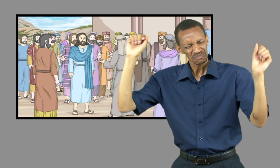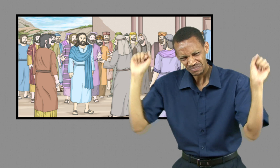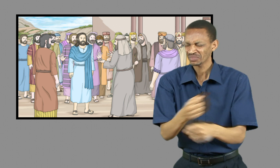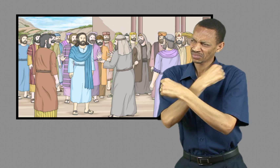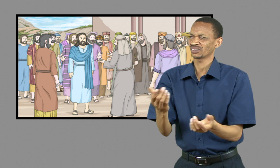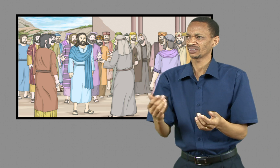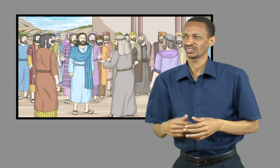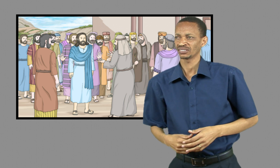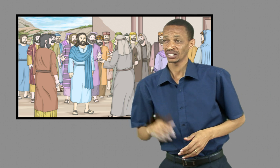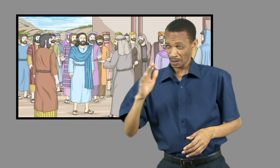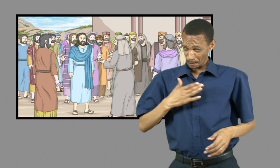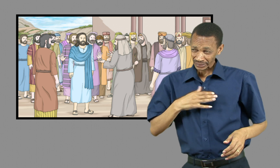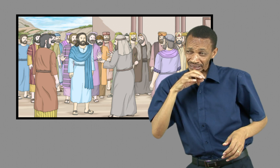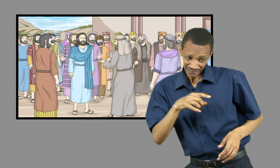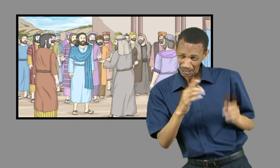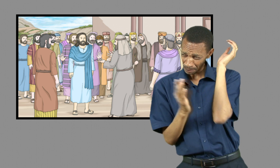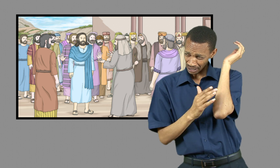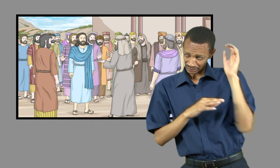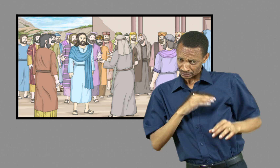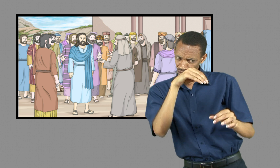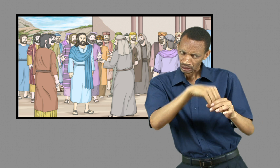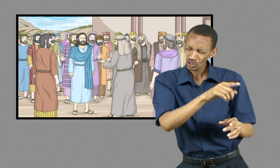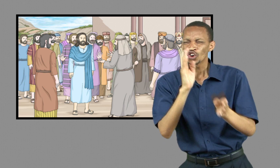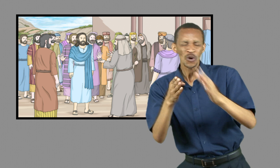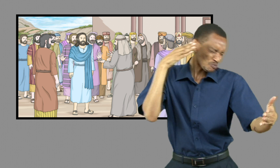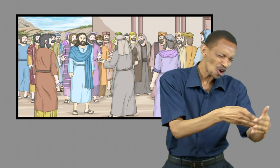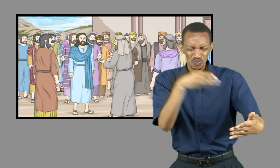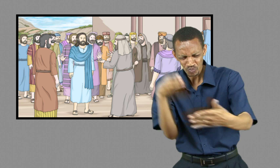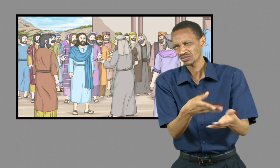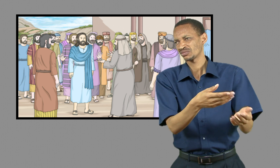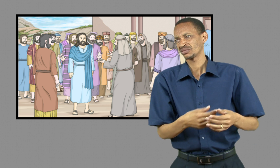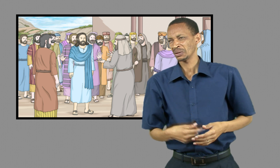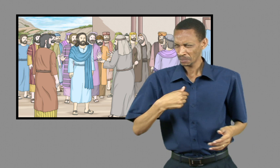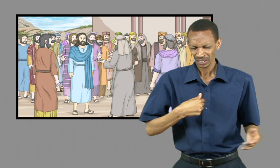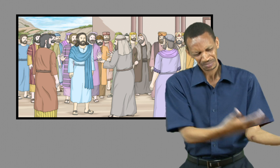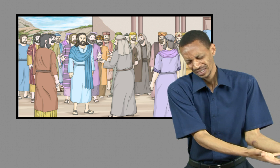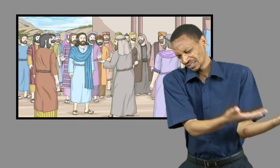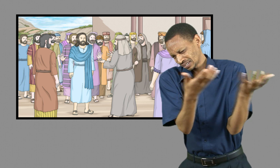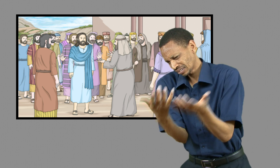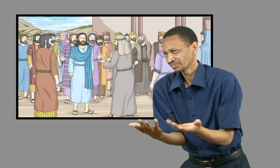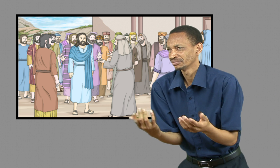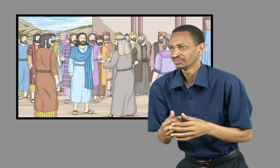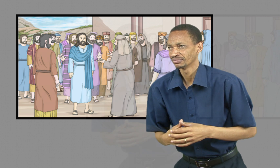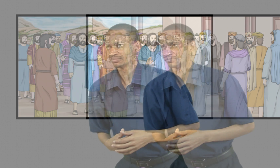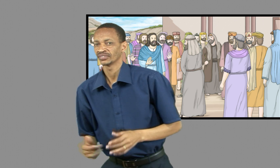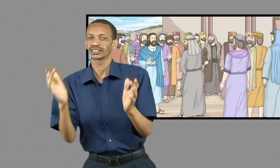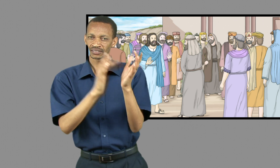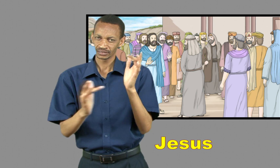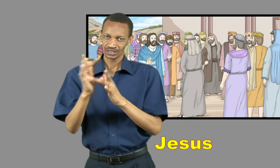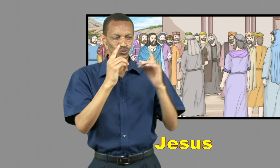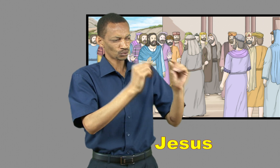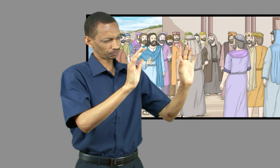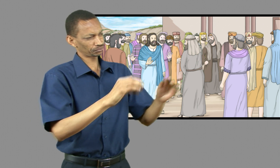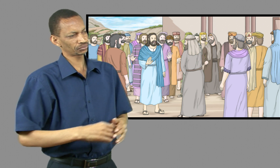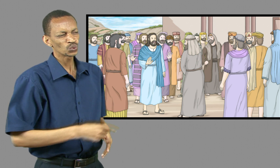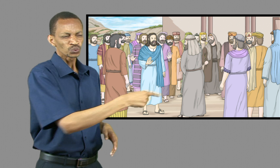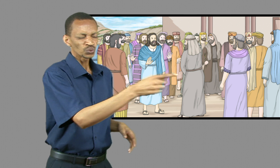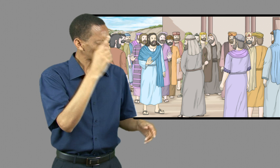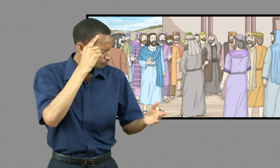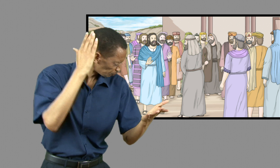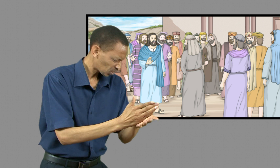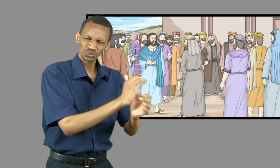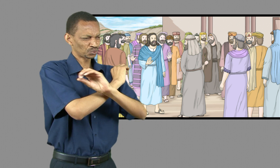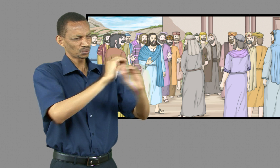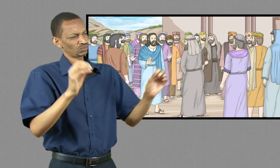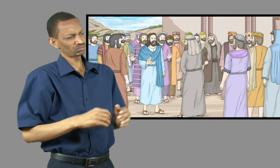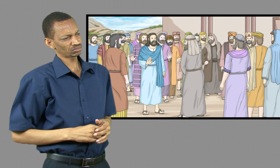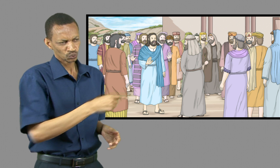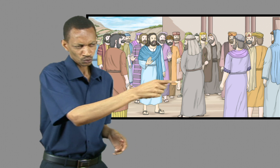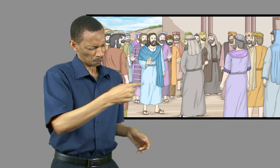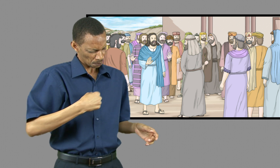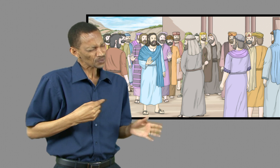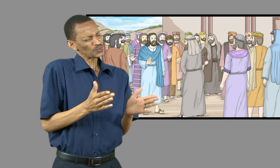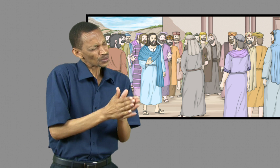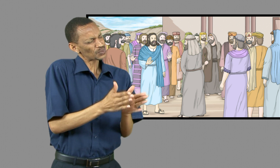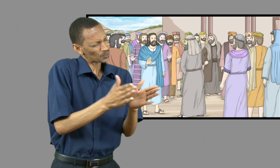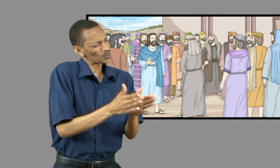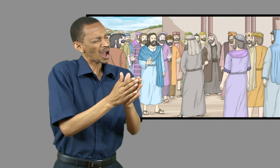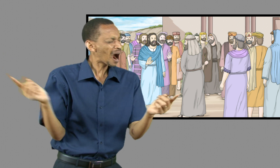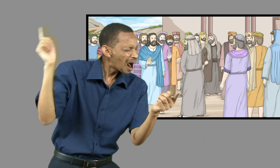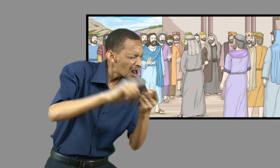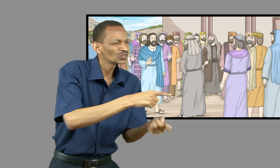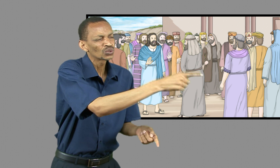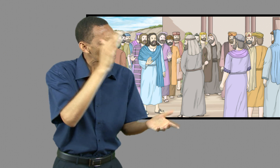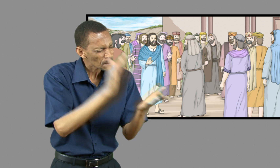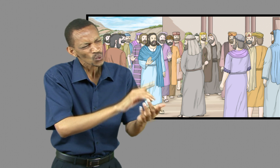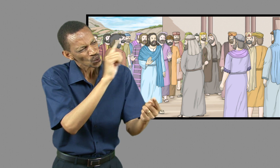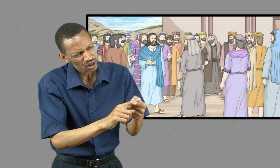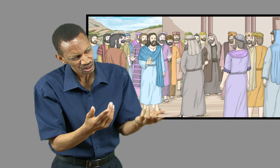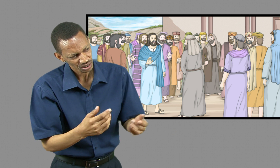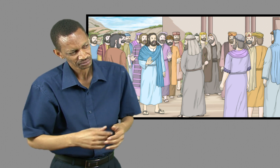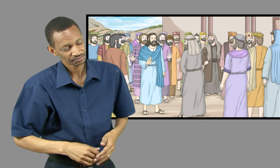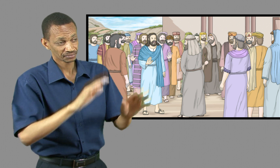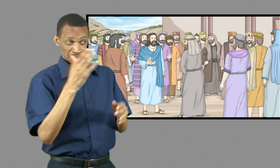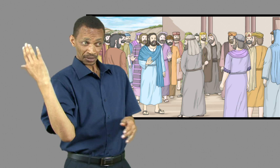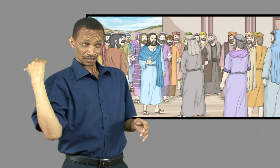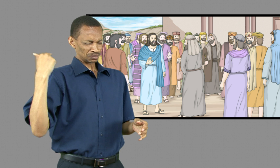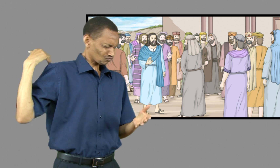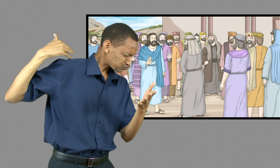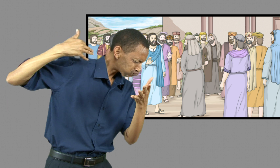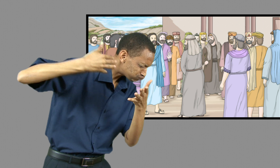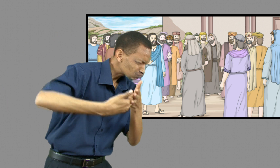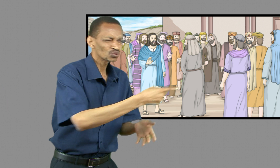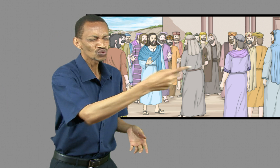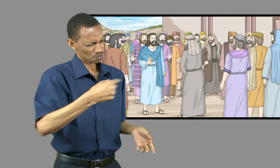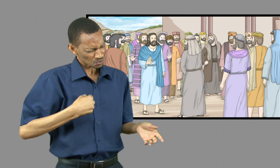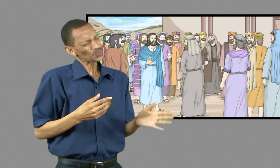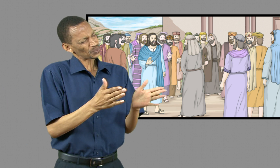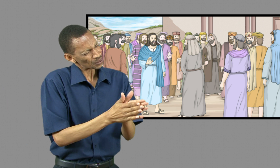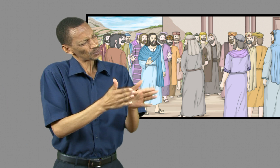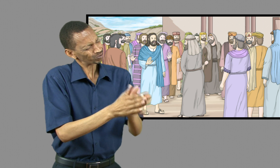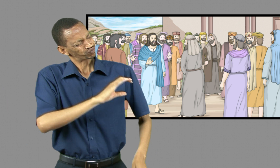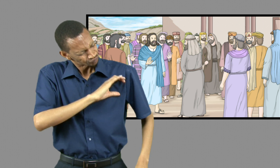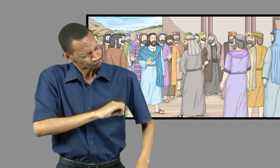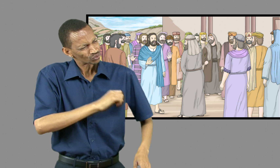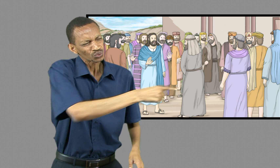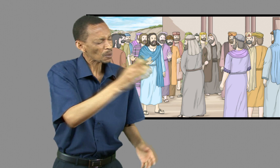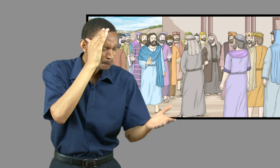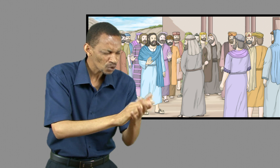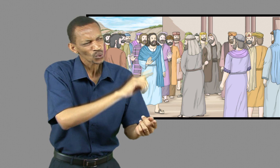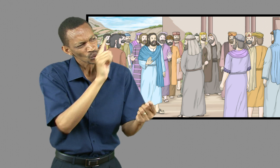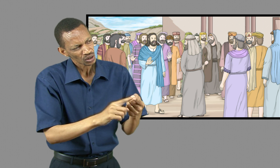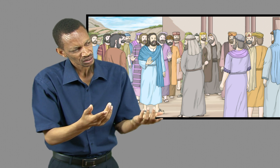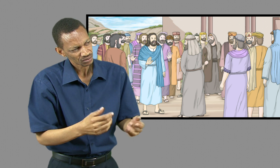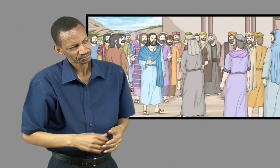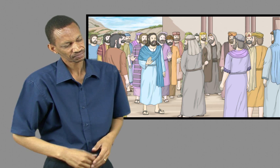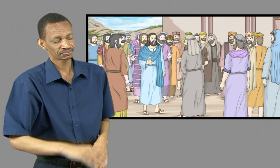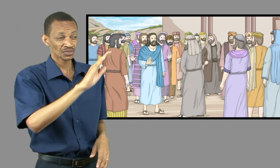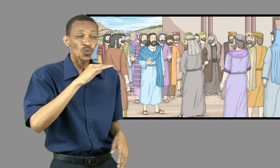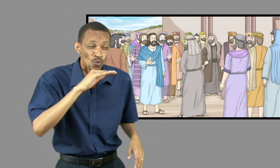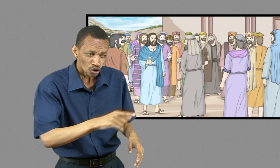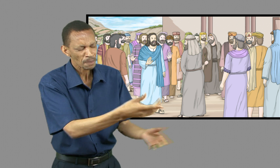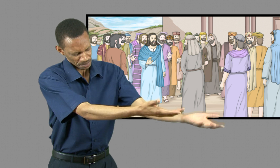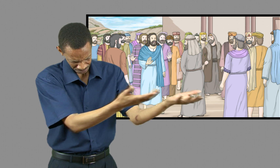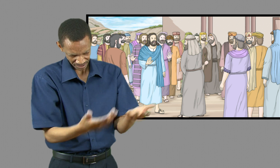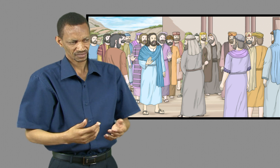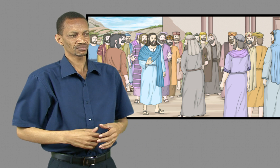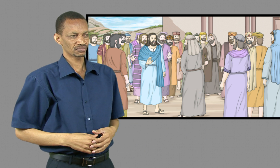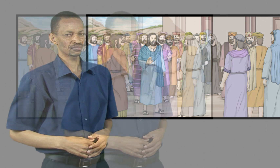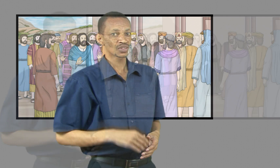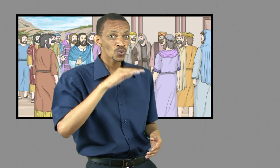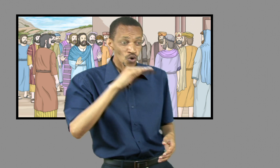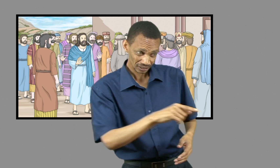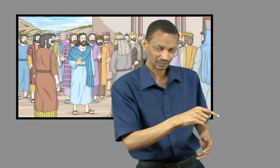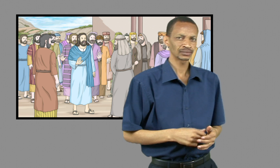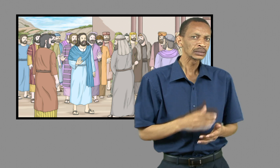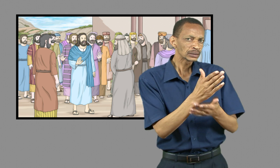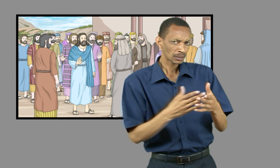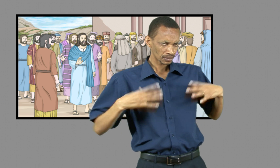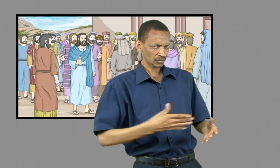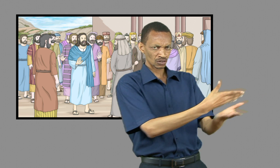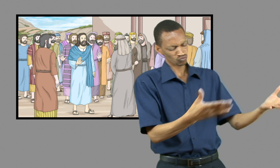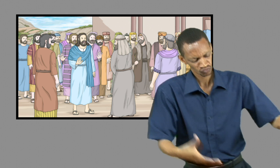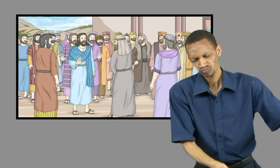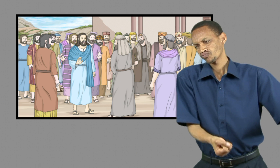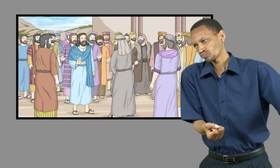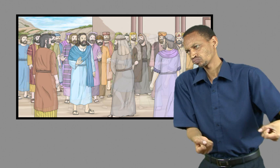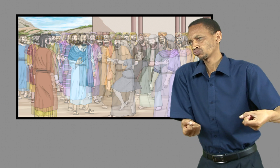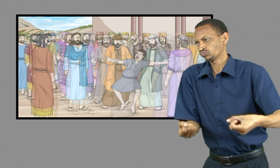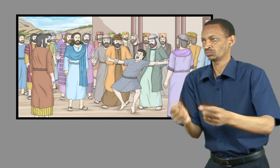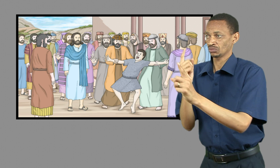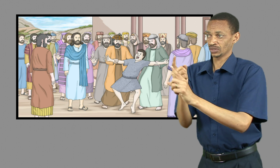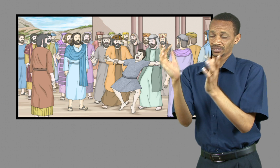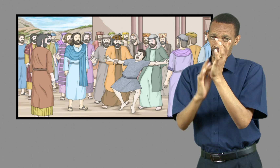I asked Your disciples to drive it out, but they were unable.” “O unbelieving generation!” Jesus replied. “How long must I remain with you? How long must I put up with you? Bring the boy to Me.”